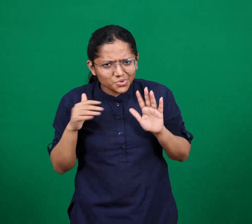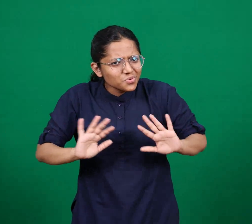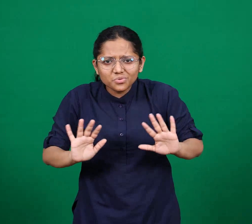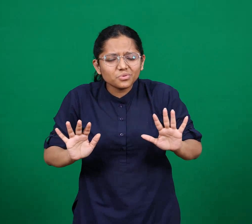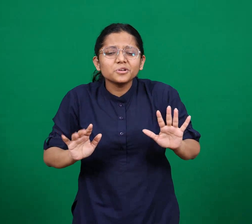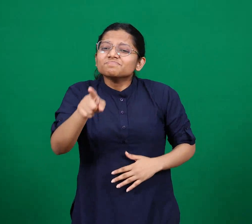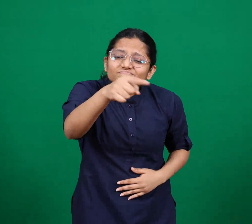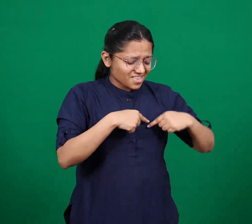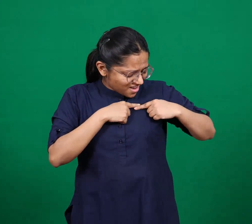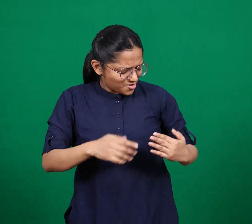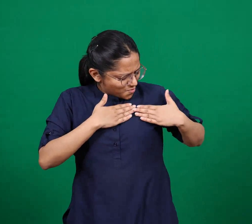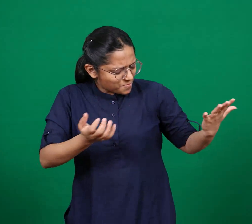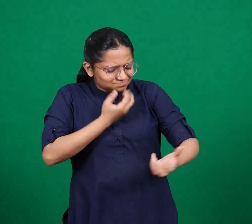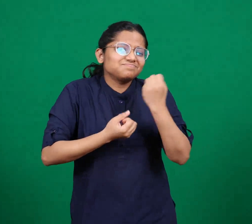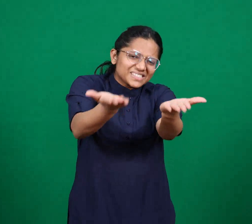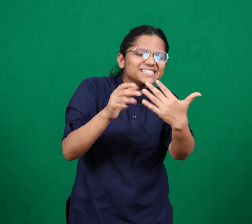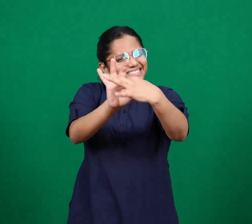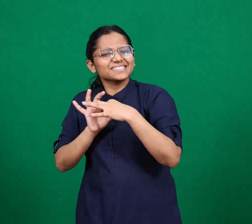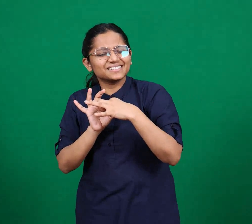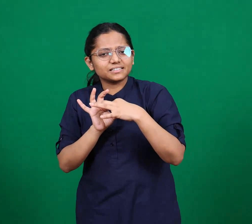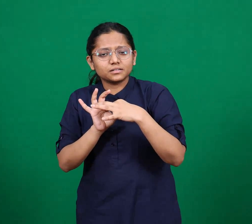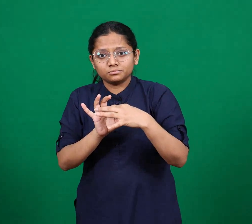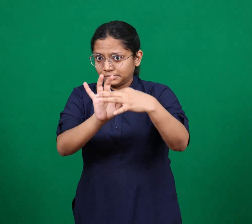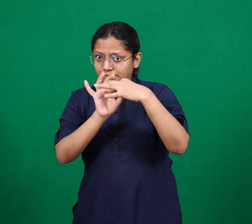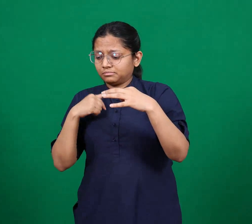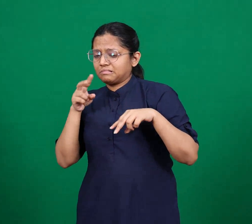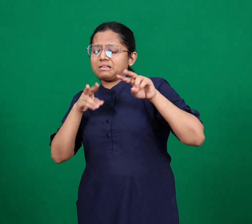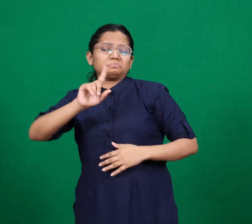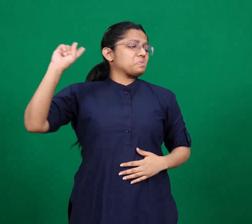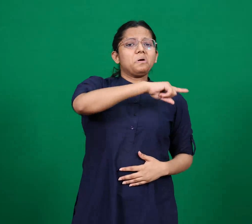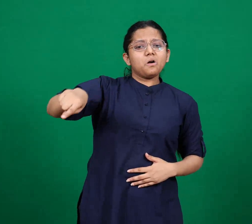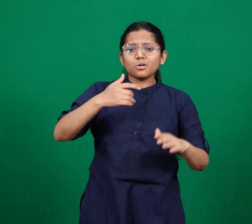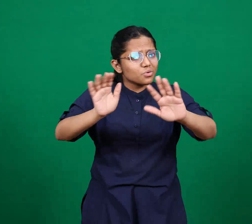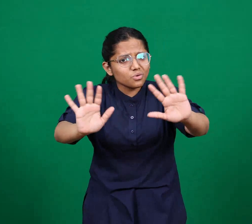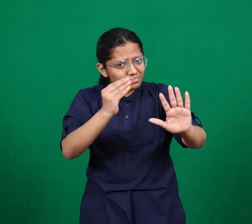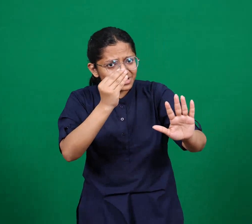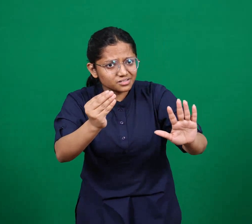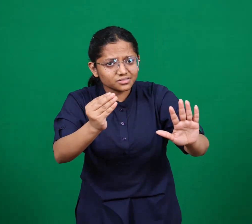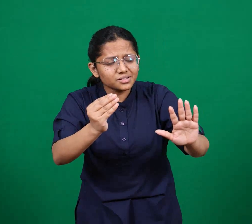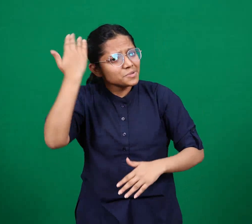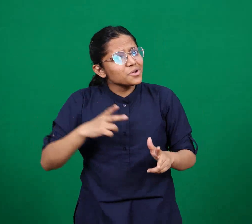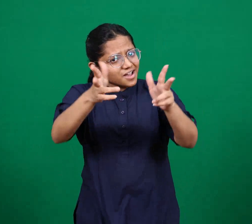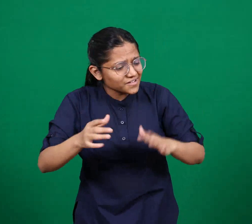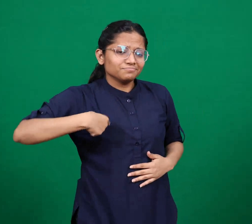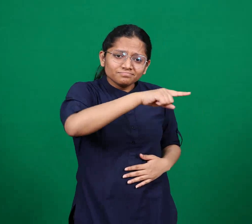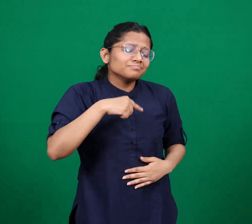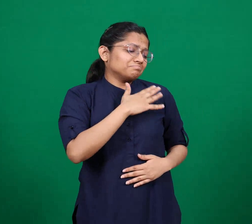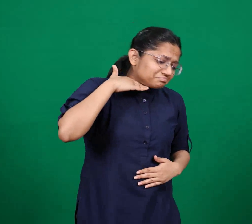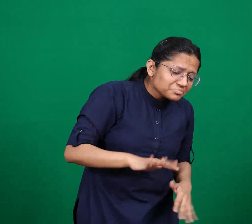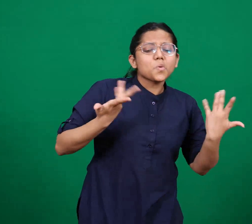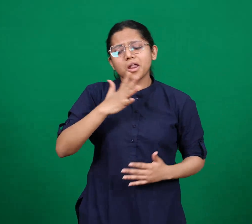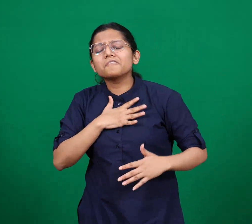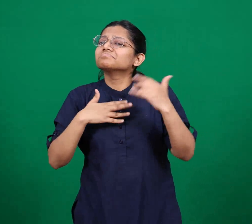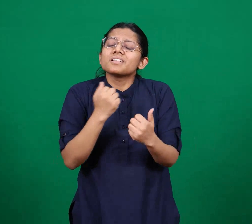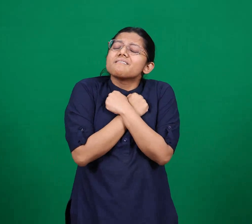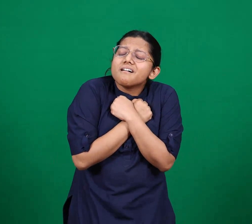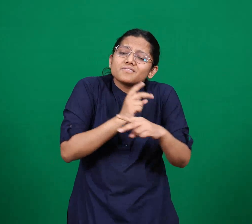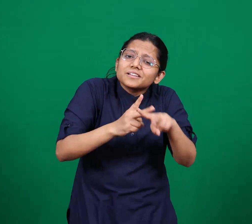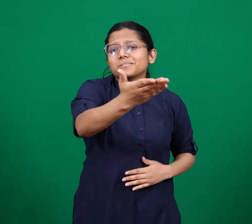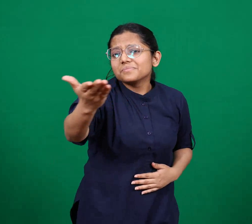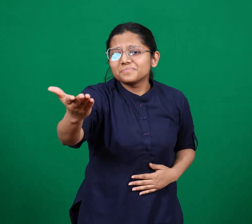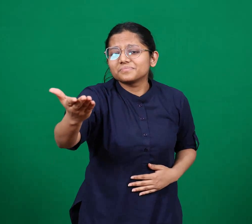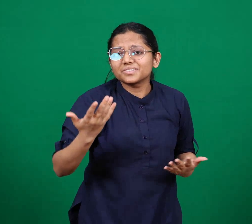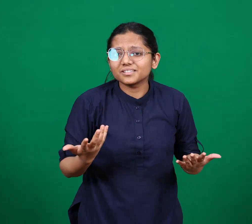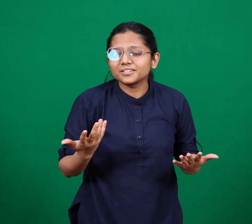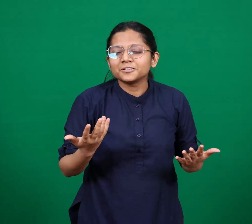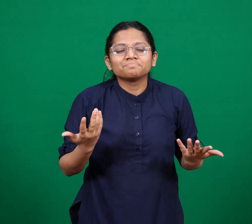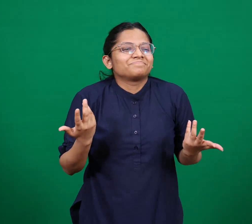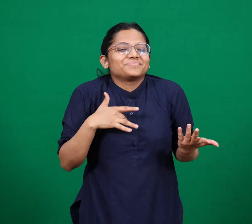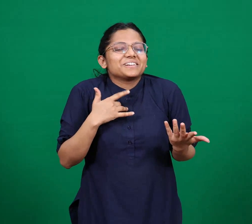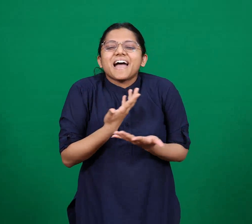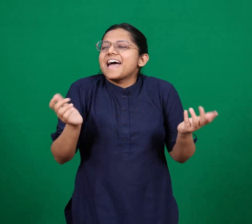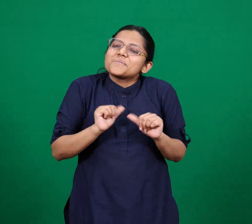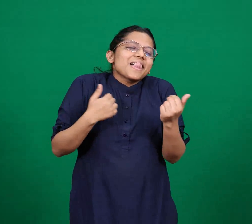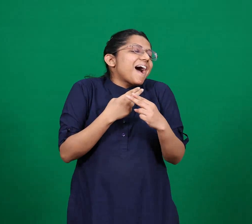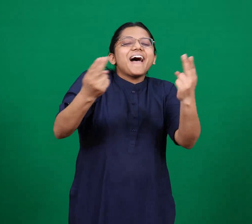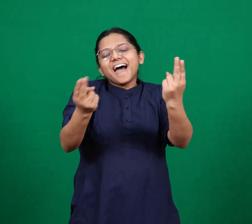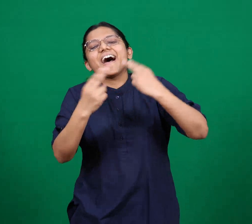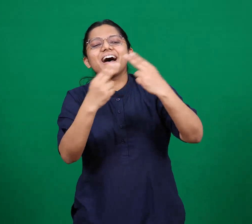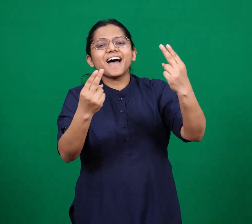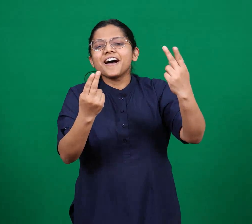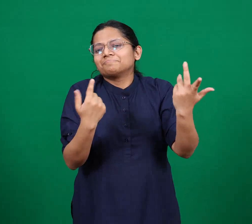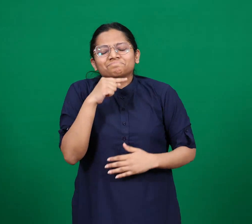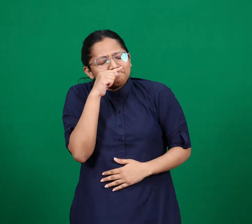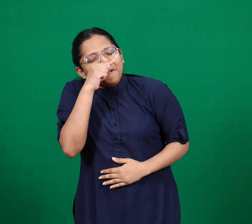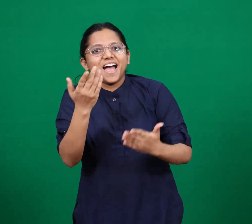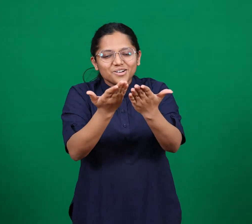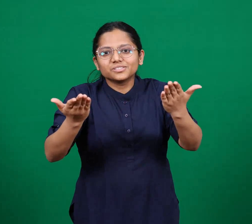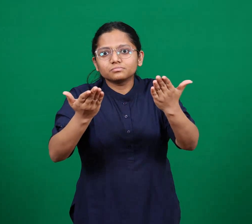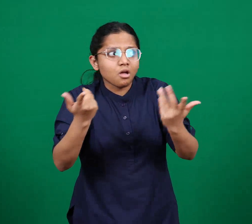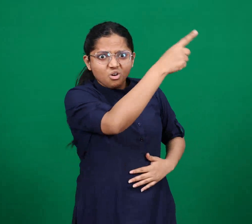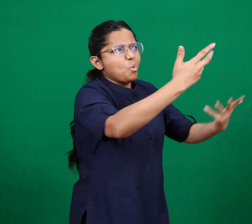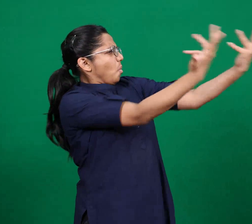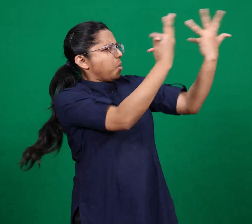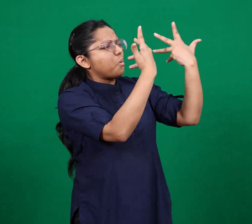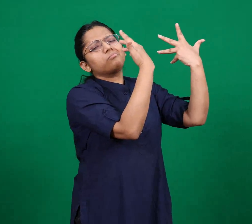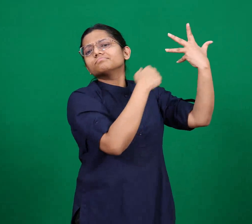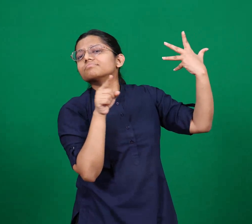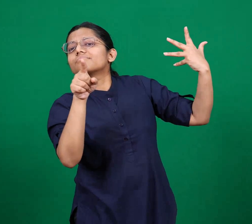I have said before that you so occupy our hearts that we live and die together with you. Great is my confidence in you; great is my pride in you;